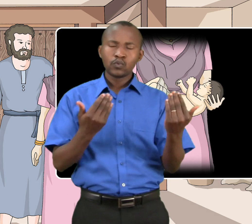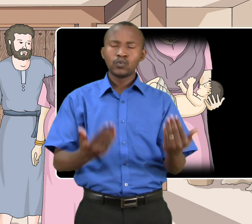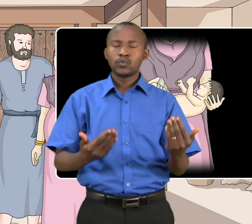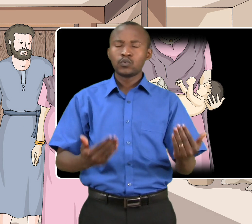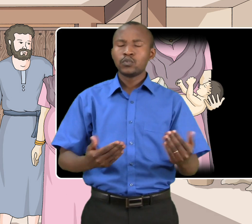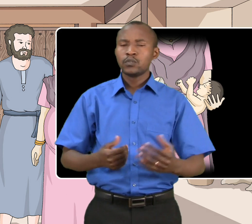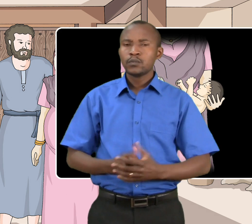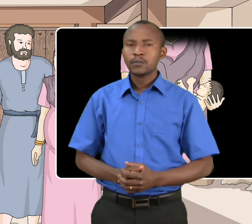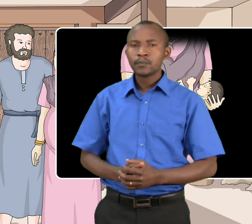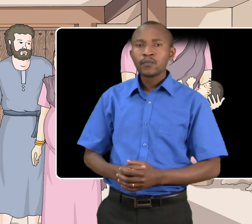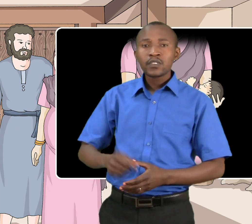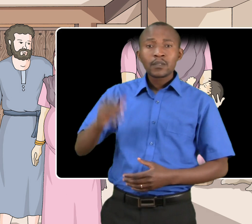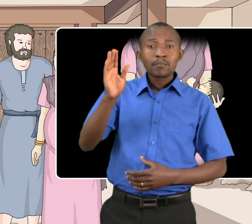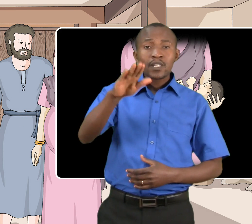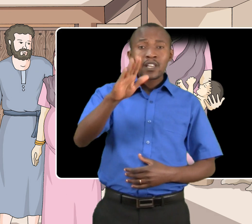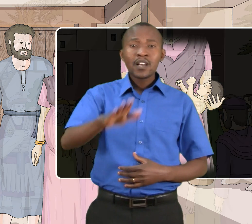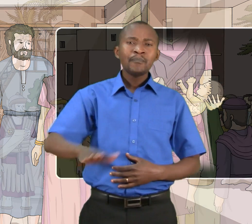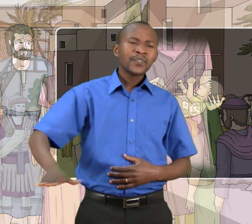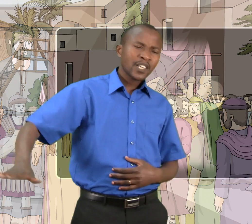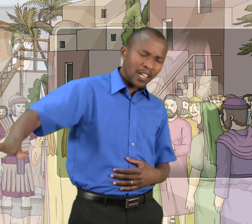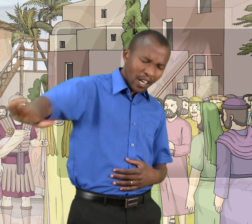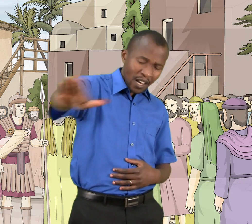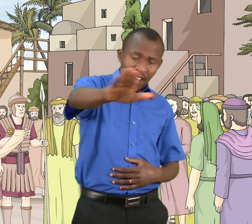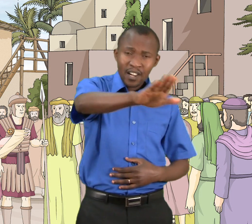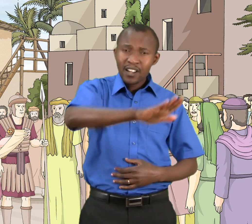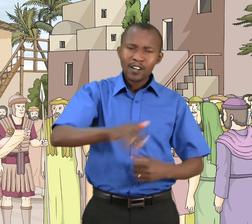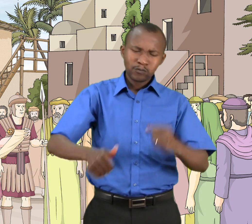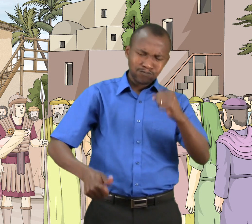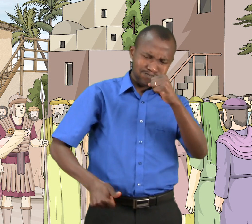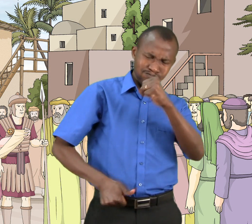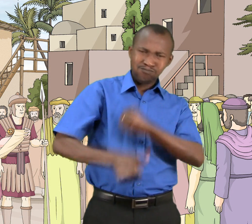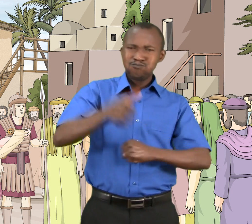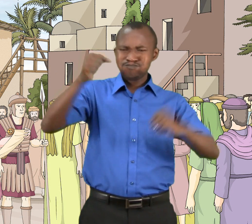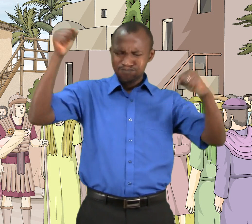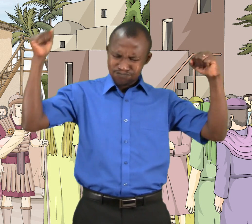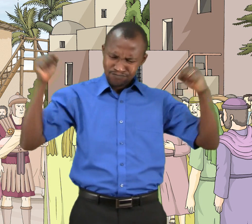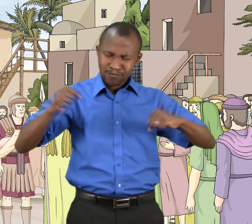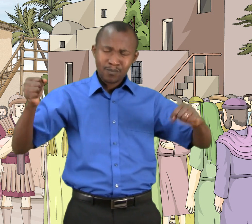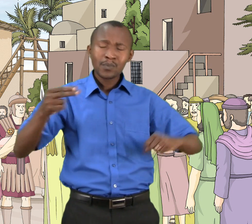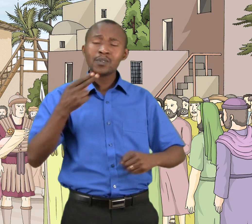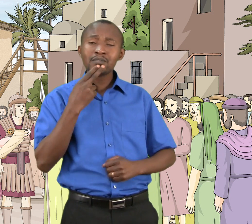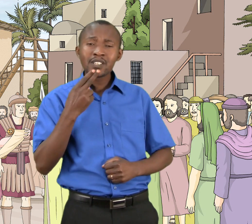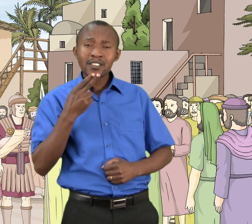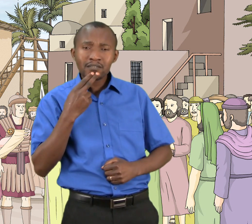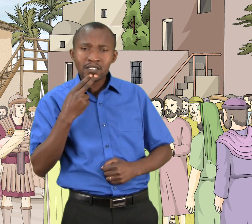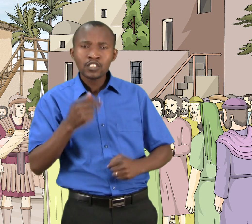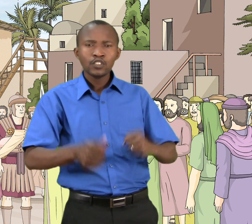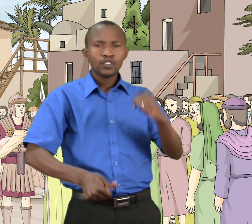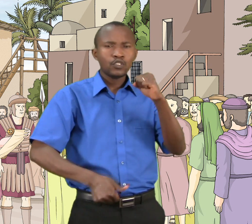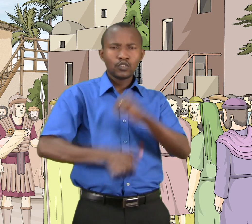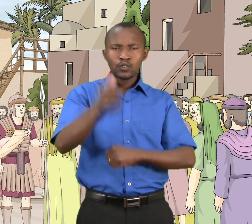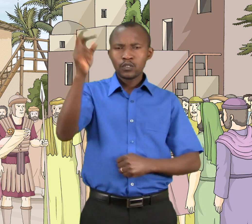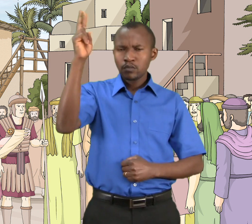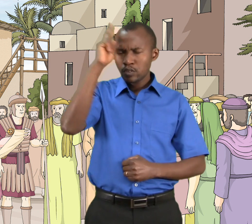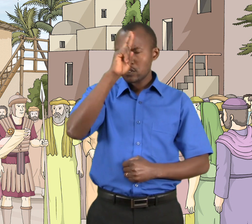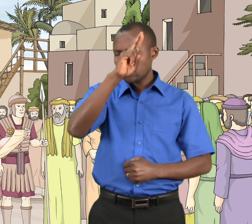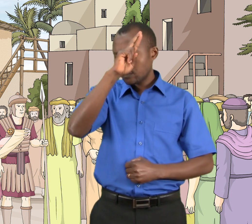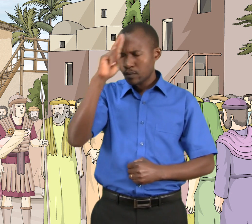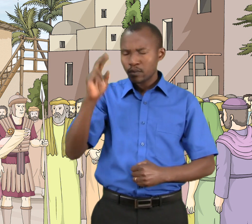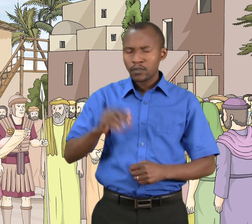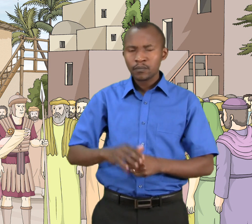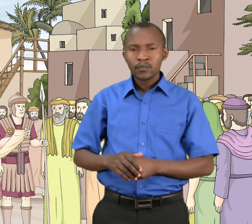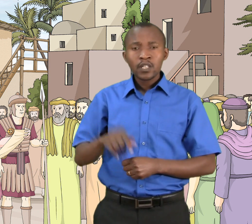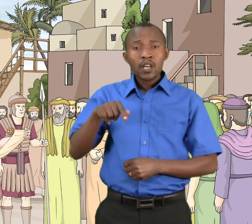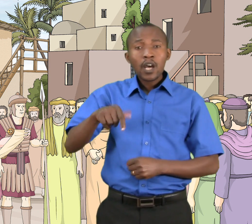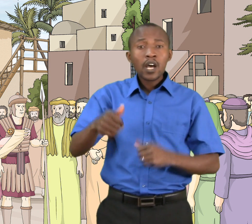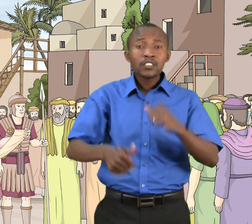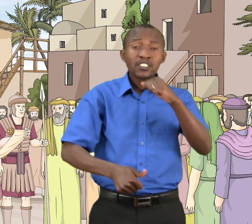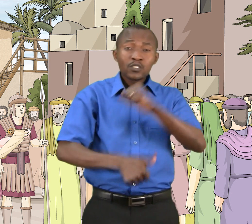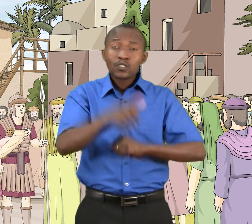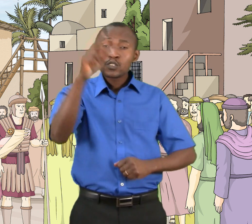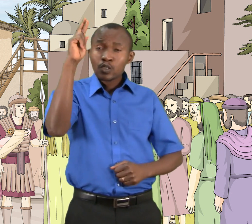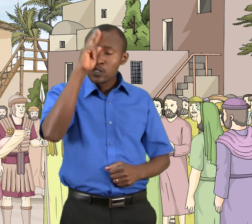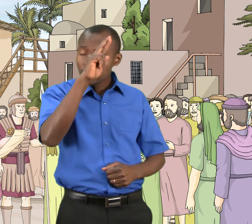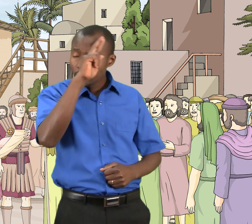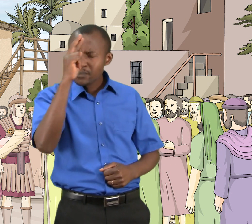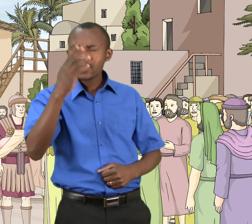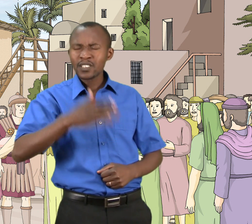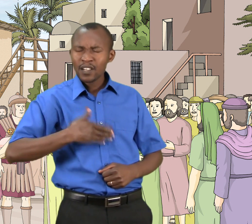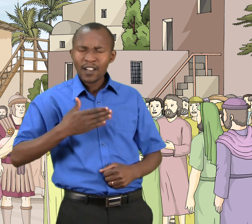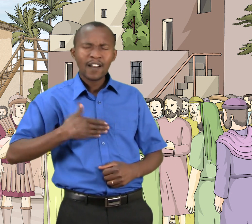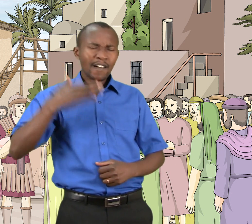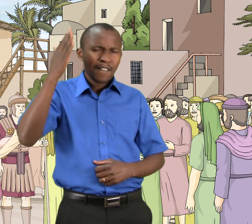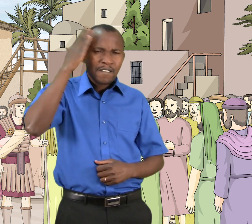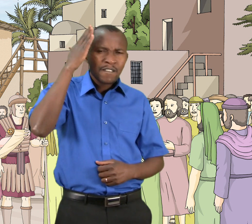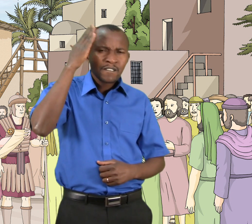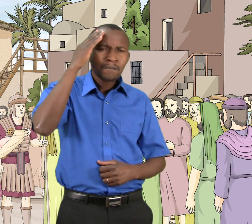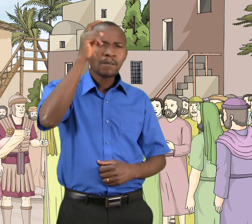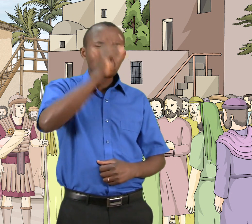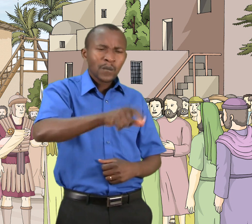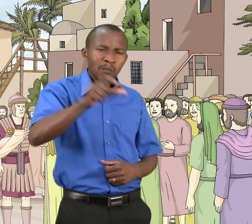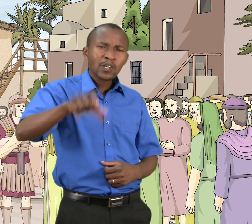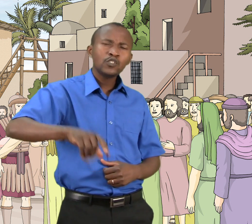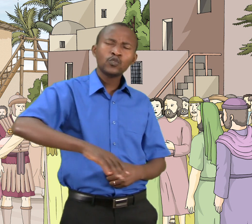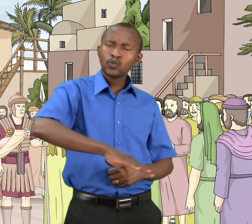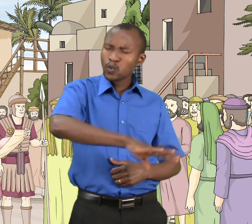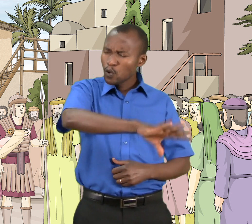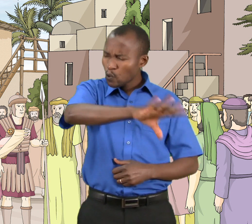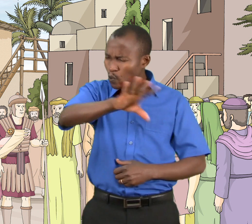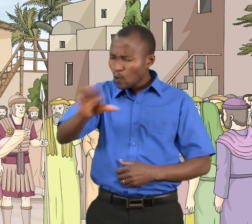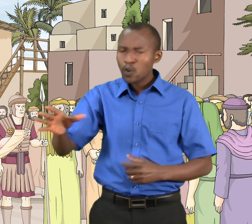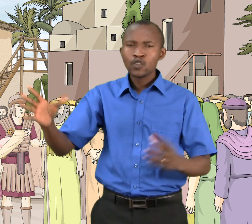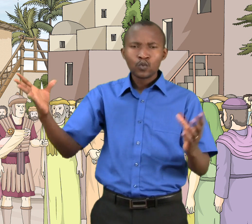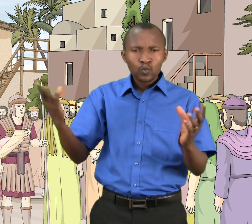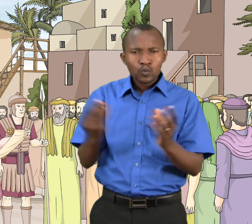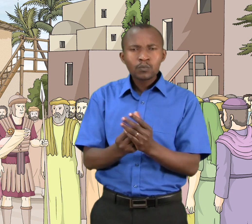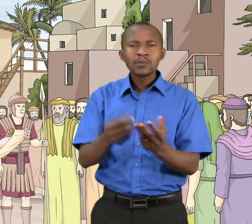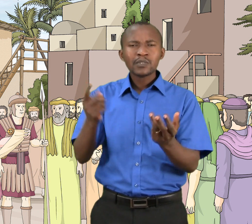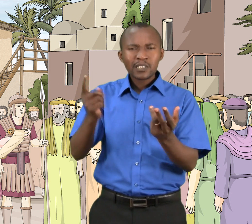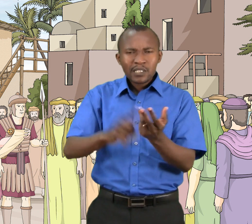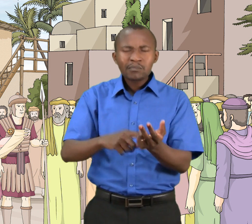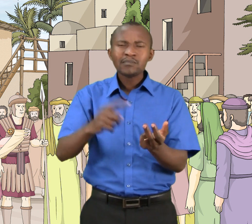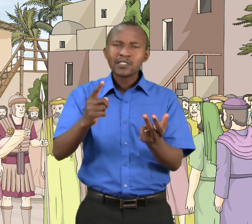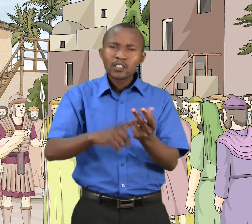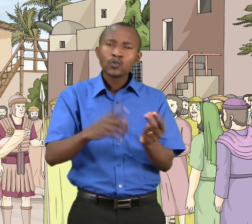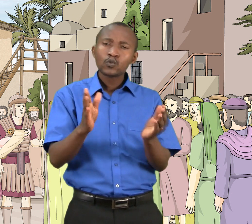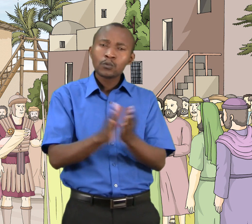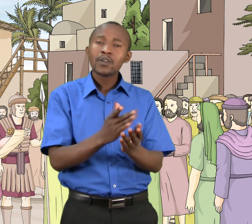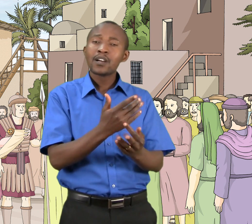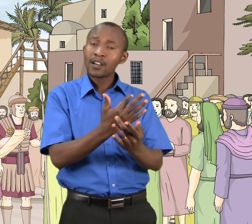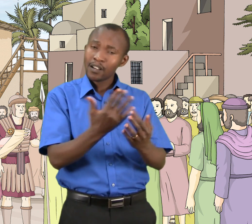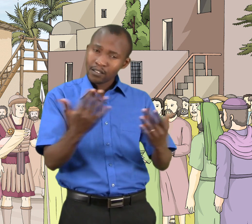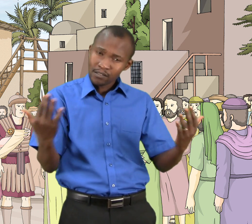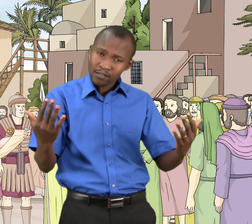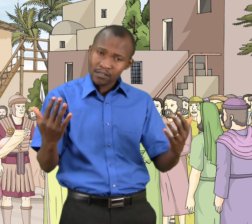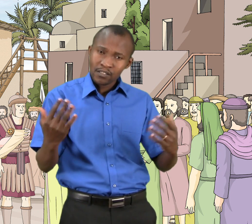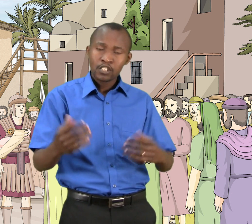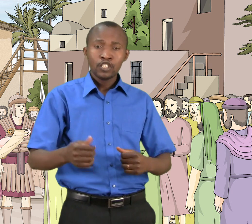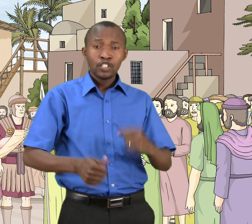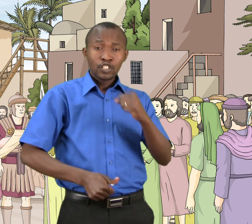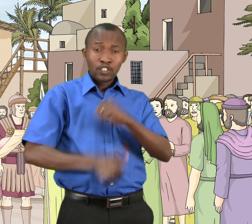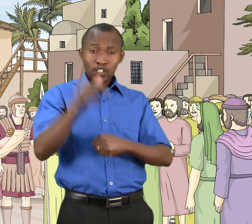Now in those days a decree went out from Caesar Augustus that a census should be taken of the whole empire.